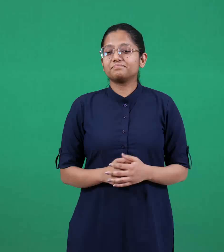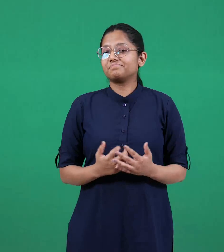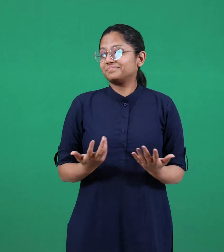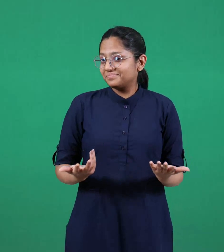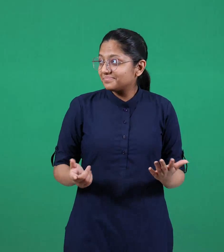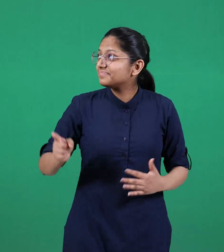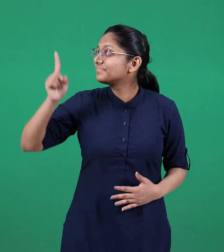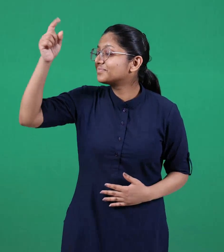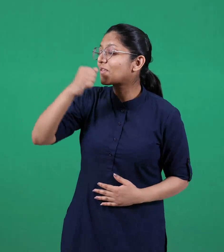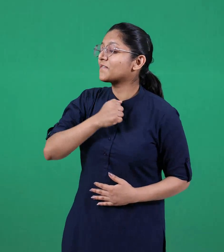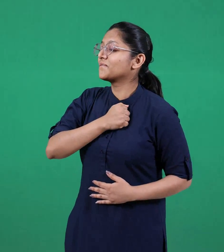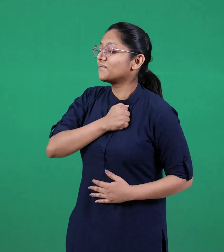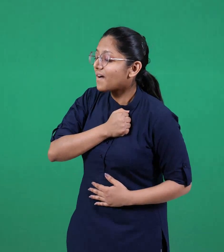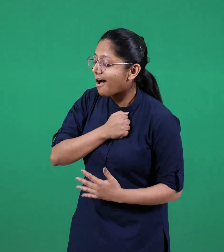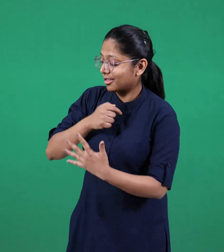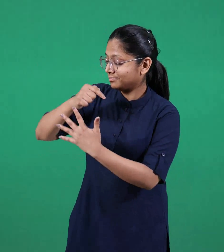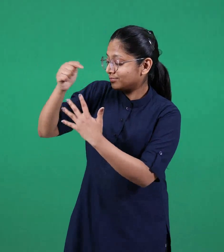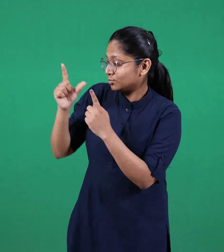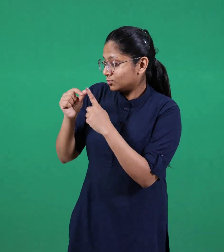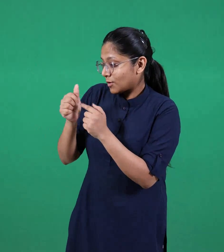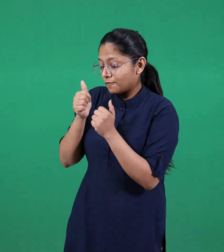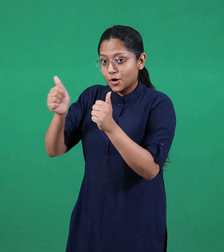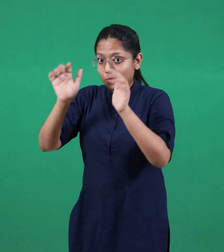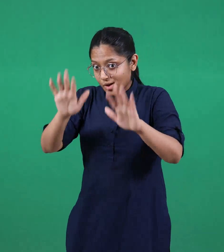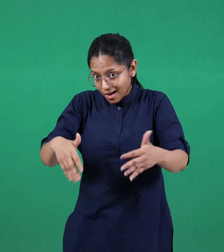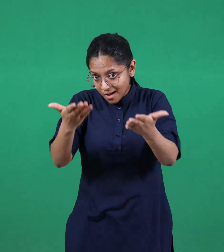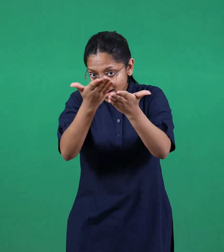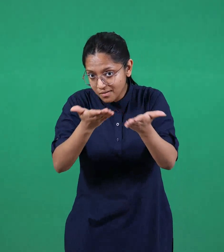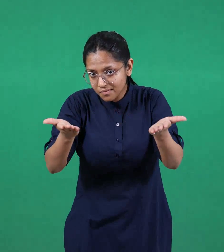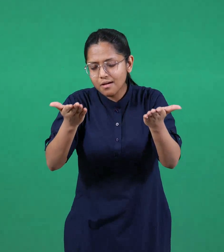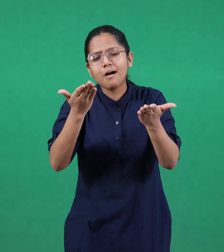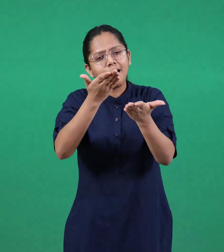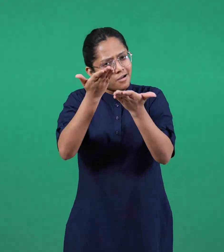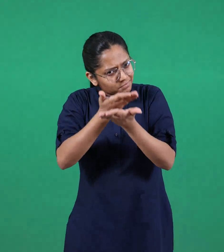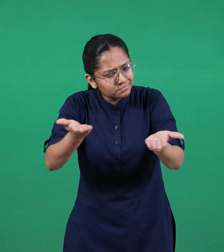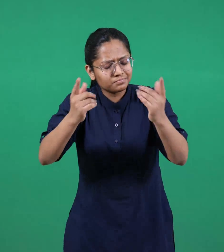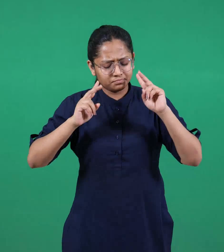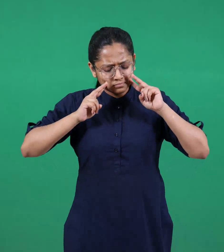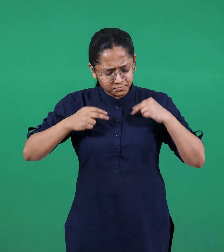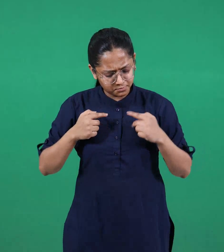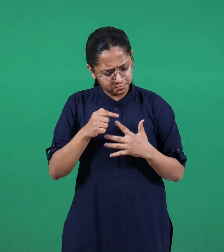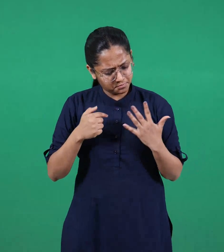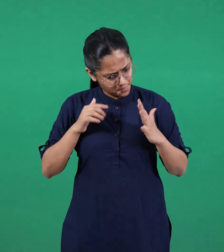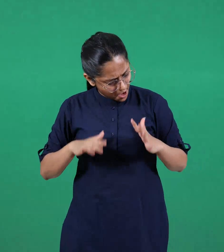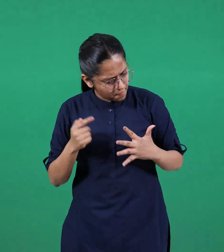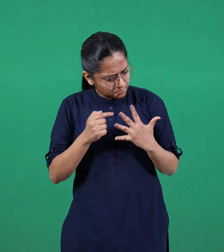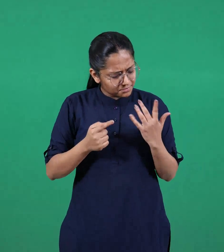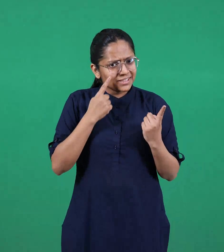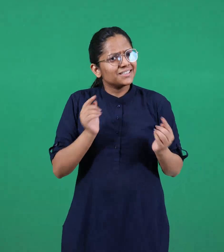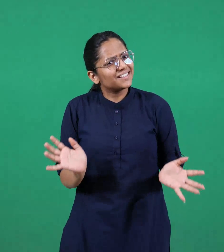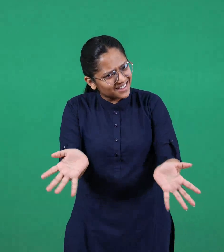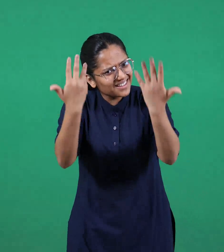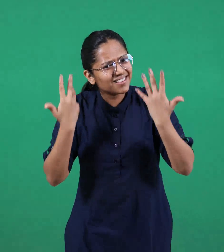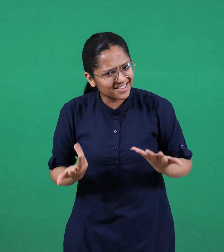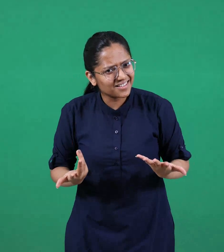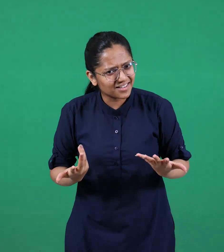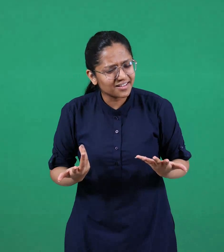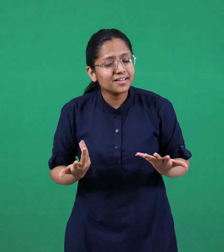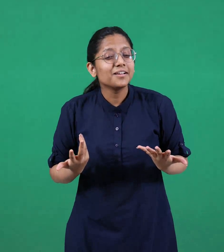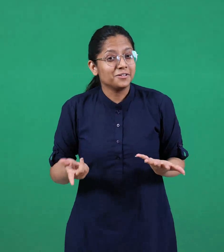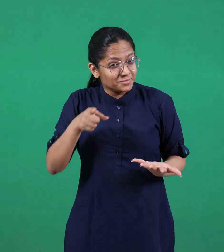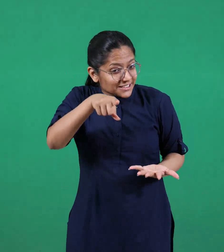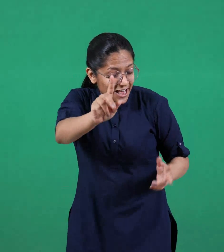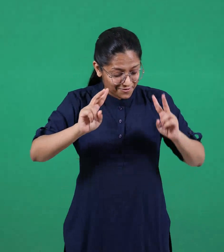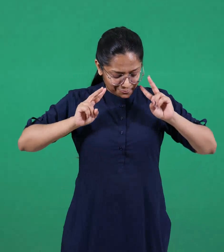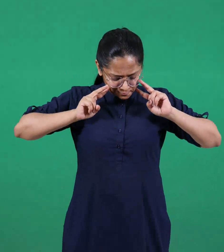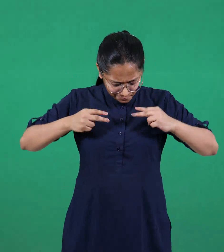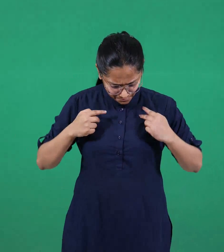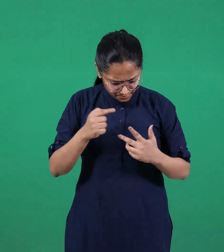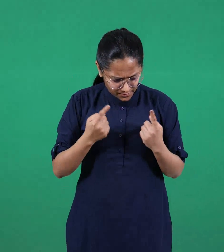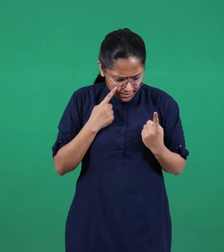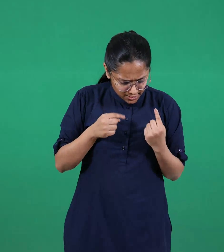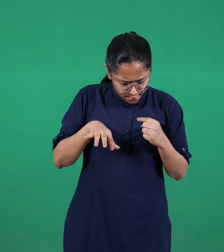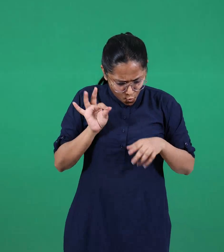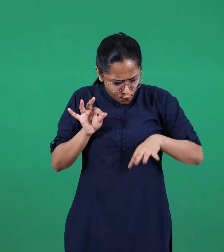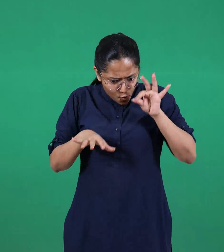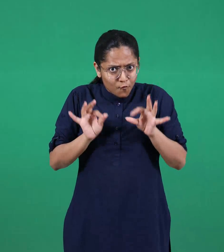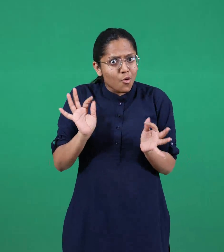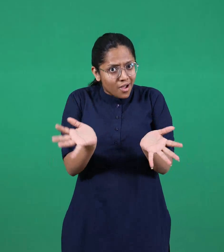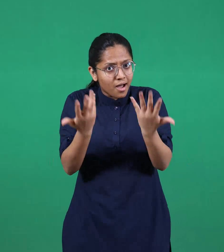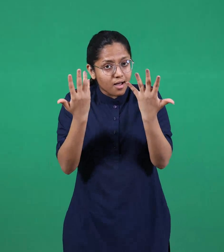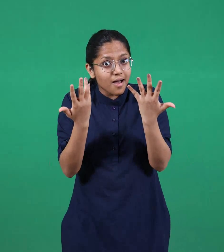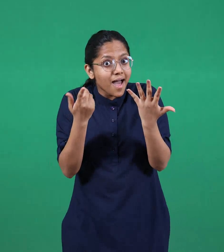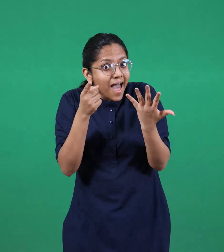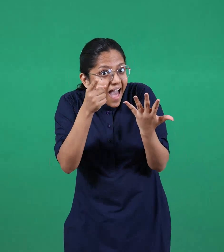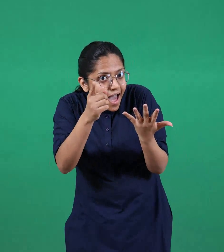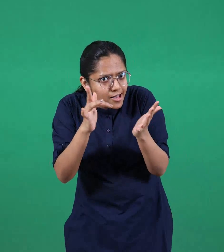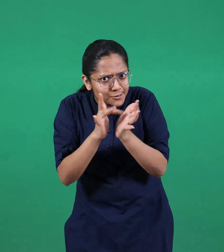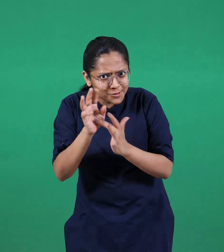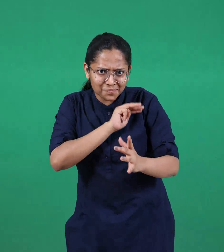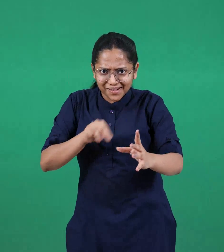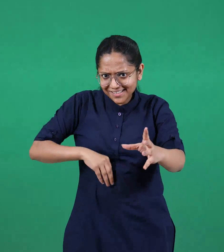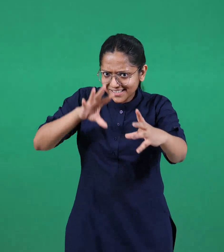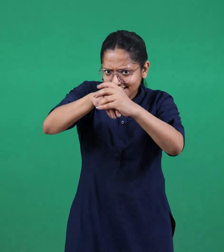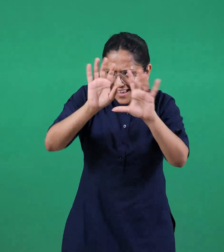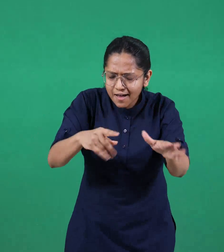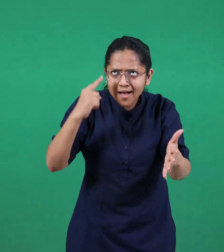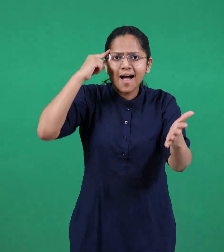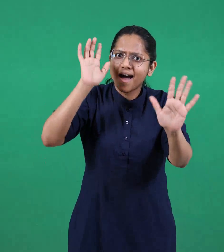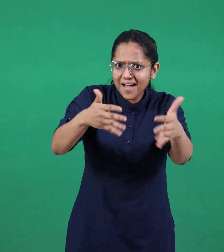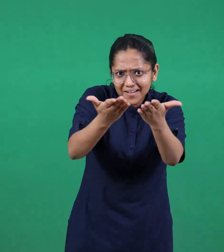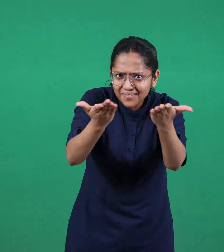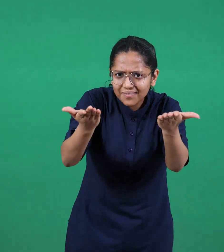Examine yourselves to see whether you are in the faith; test yourselves.